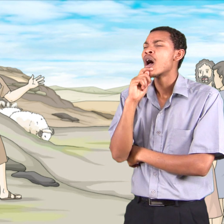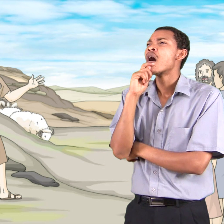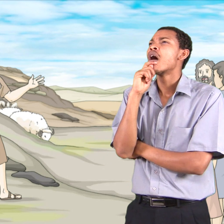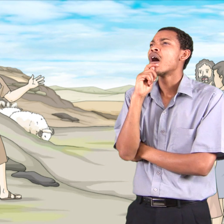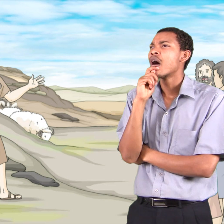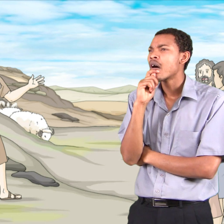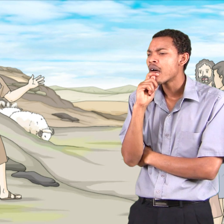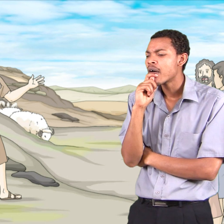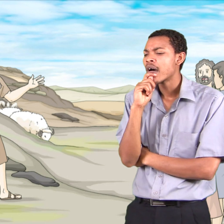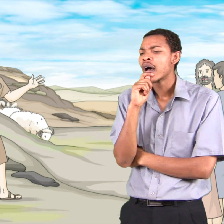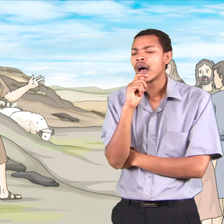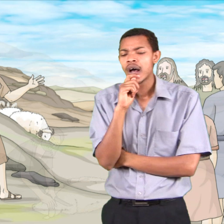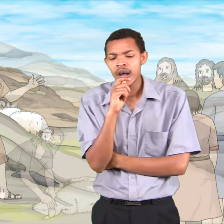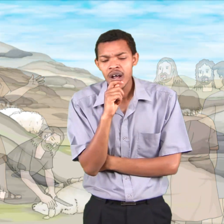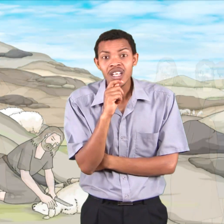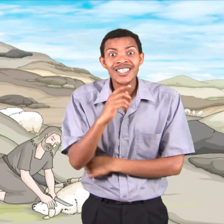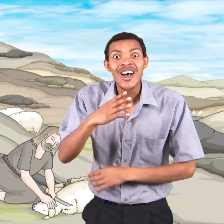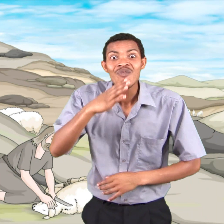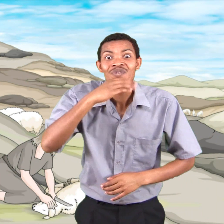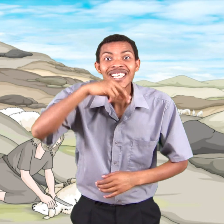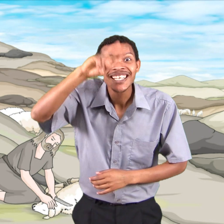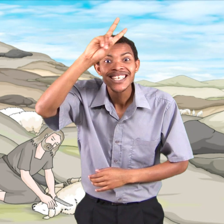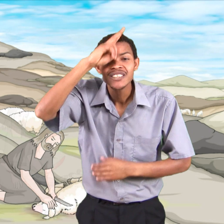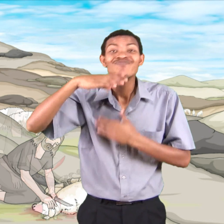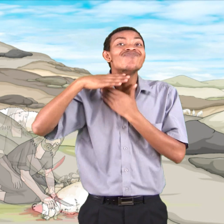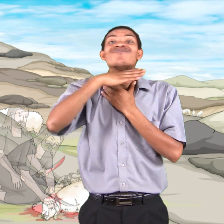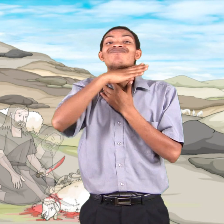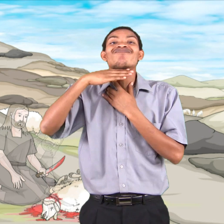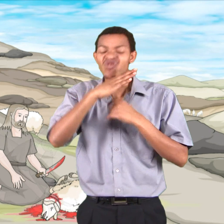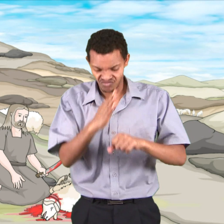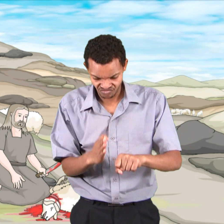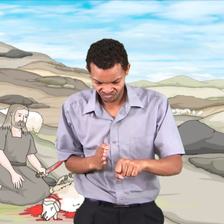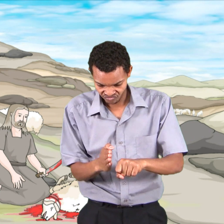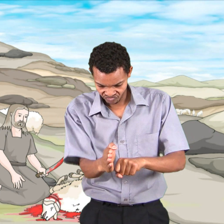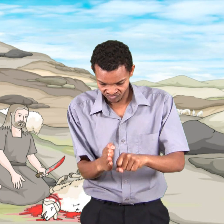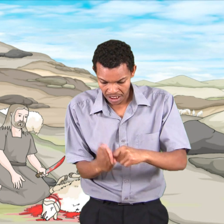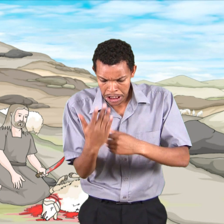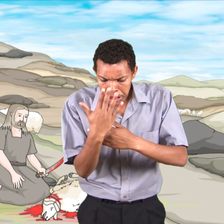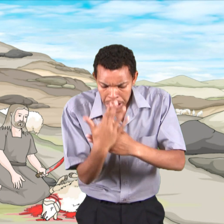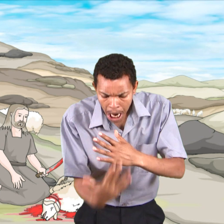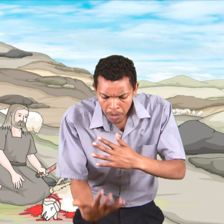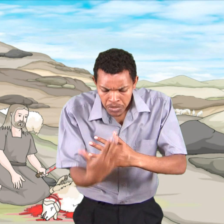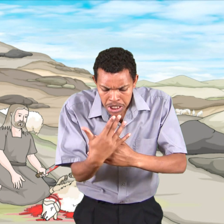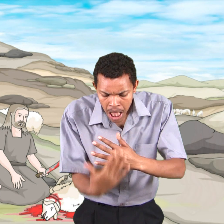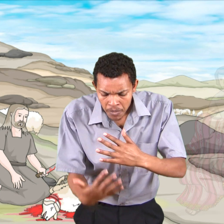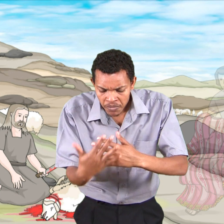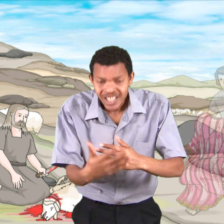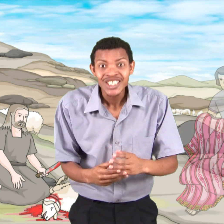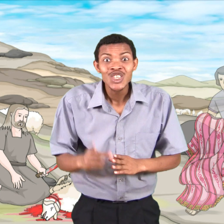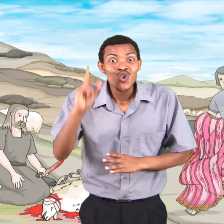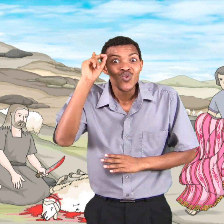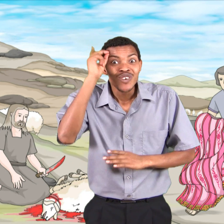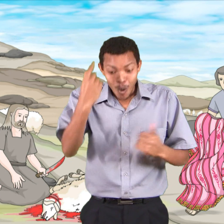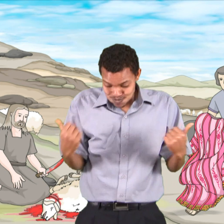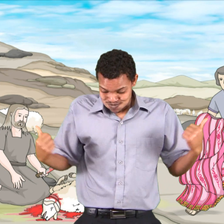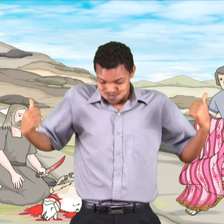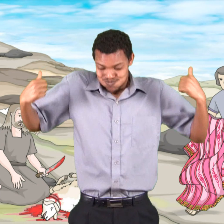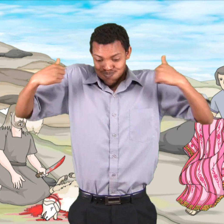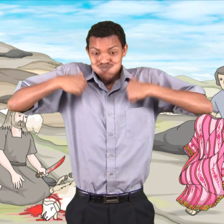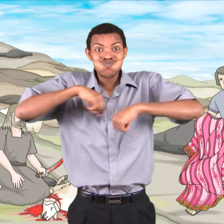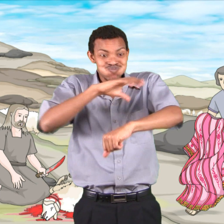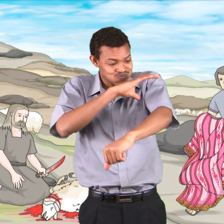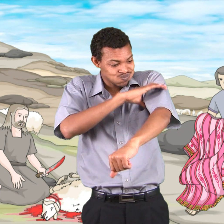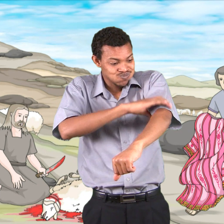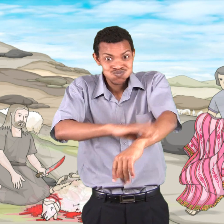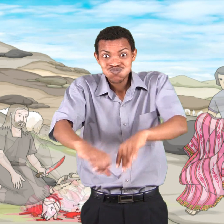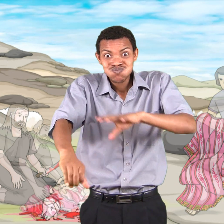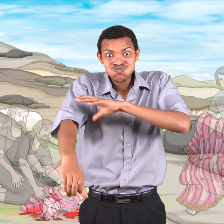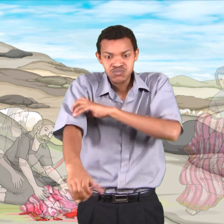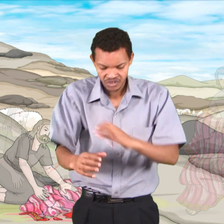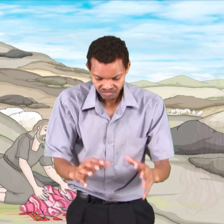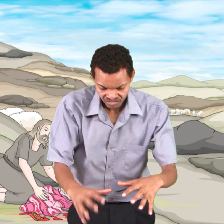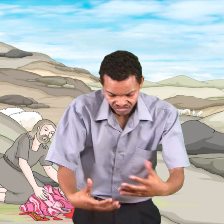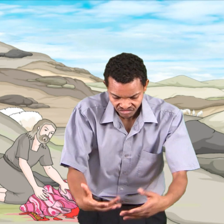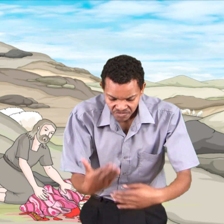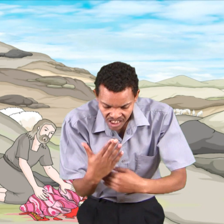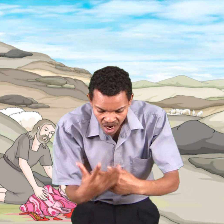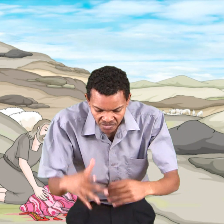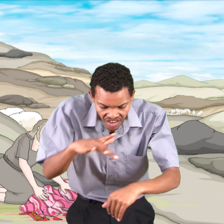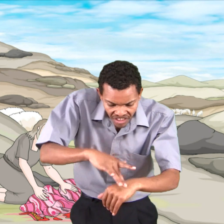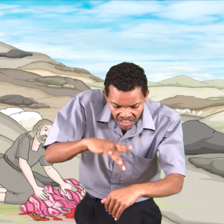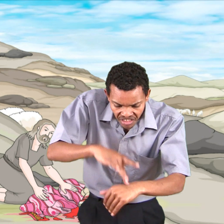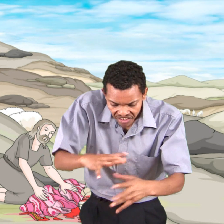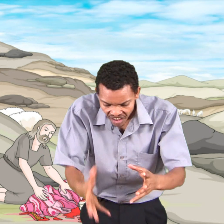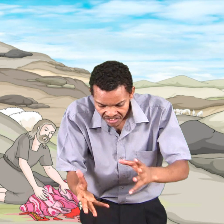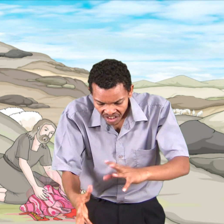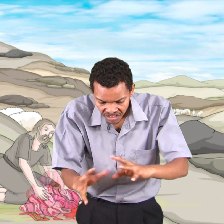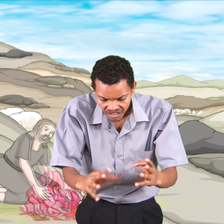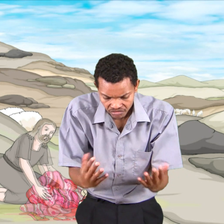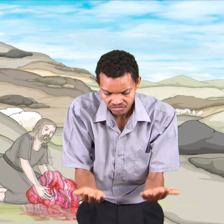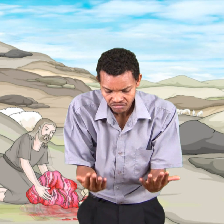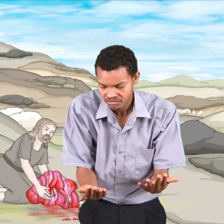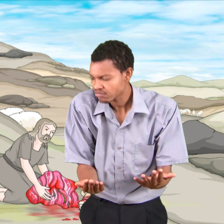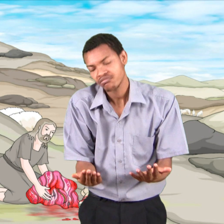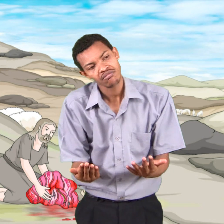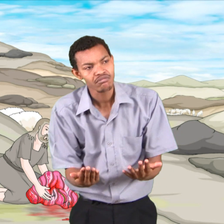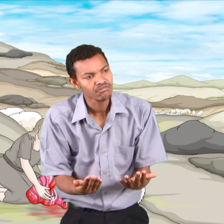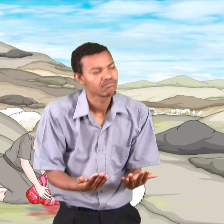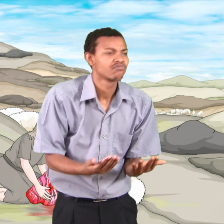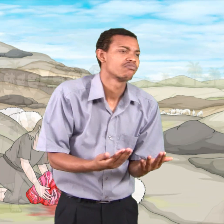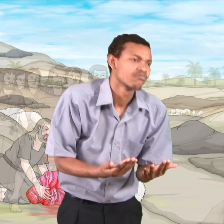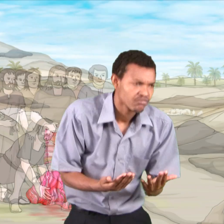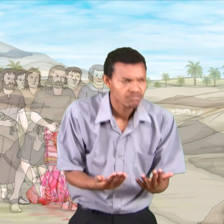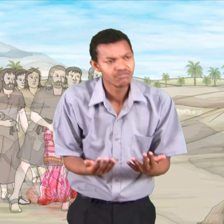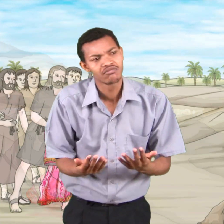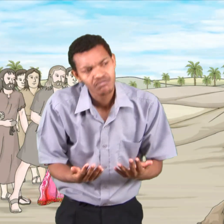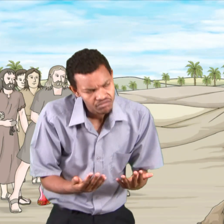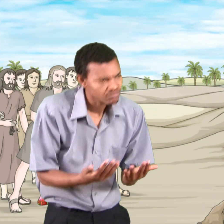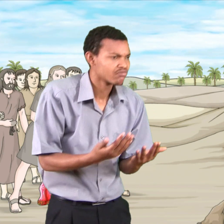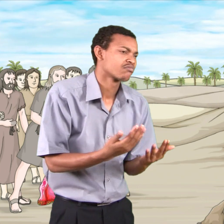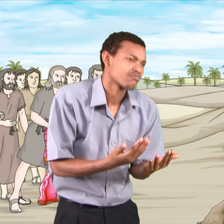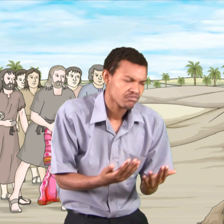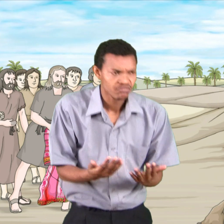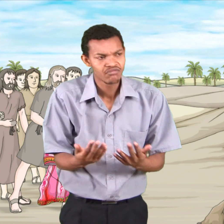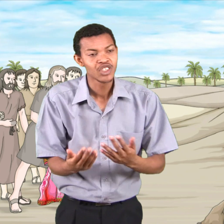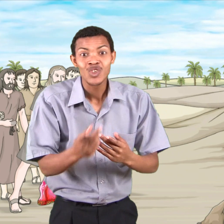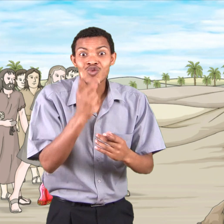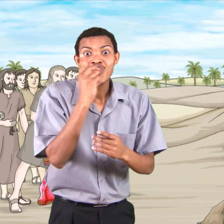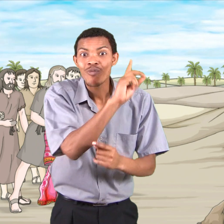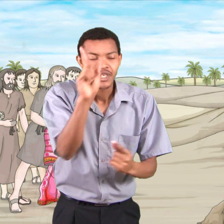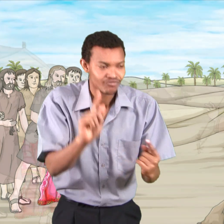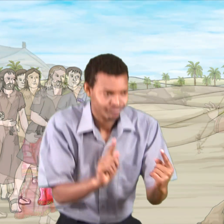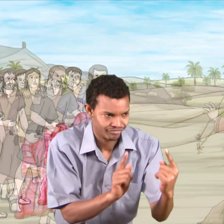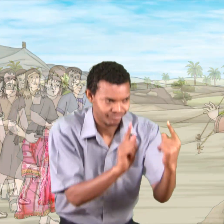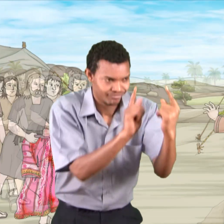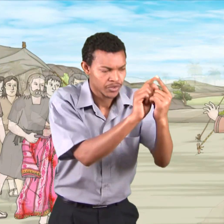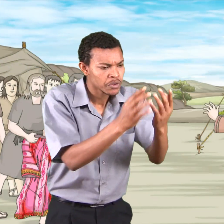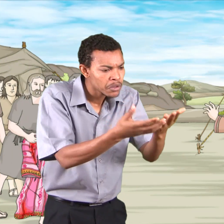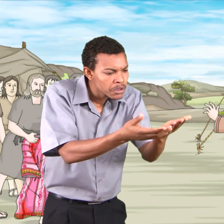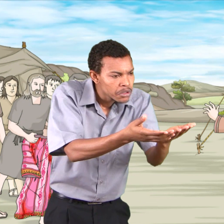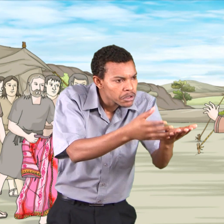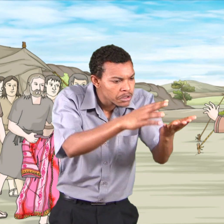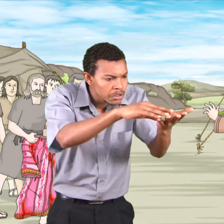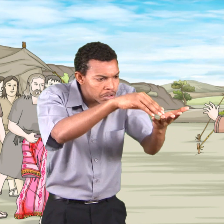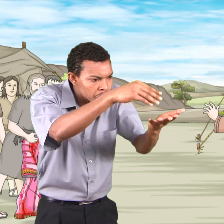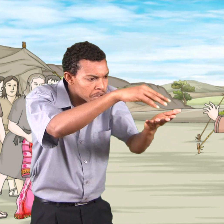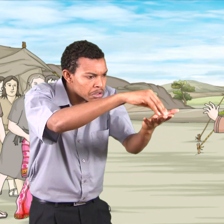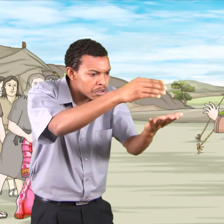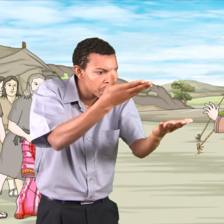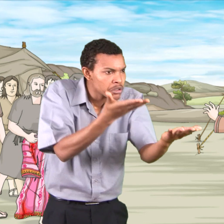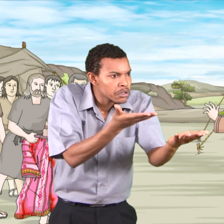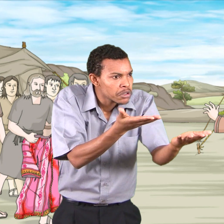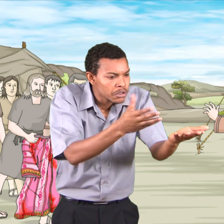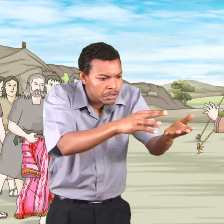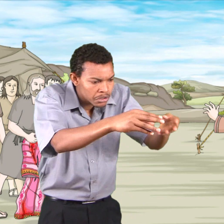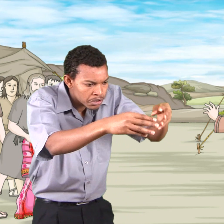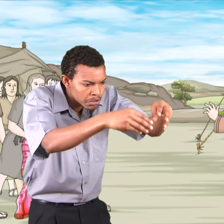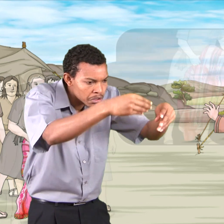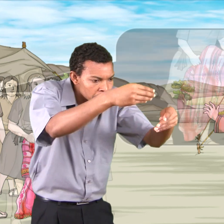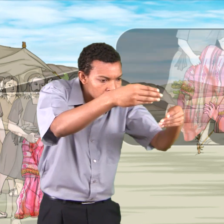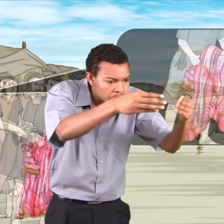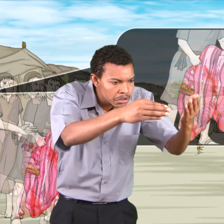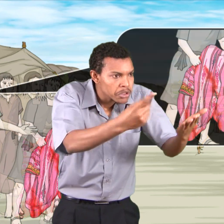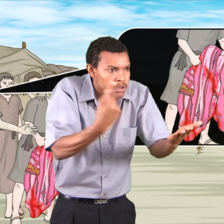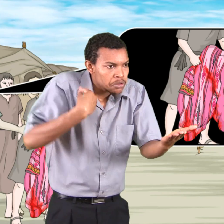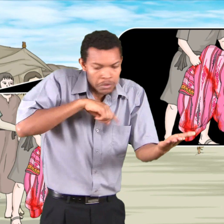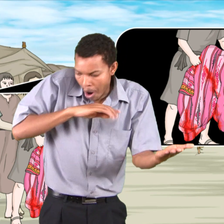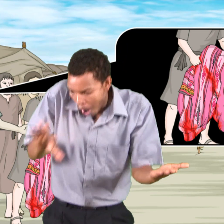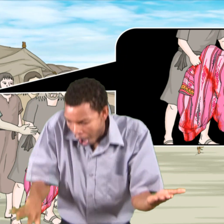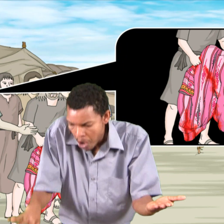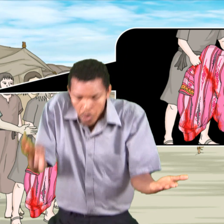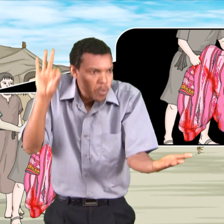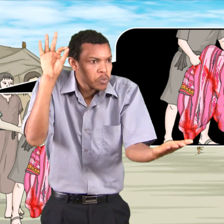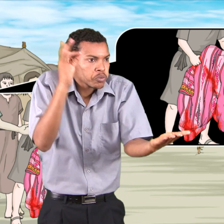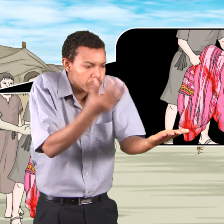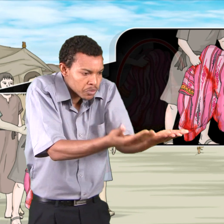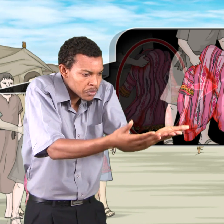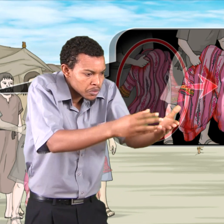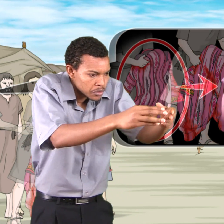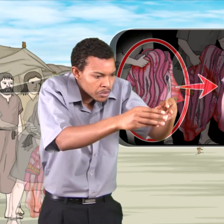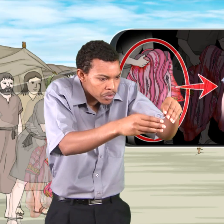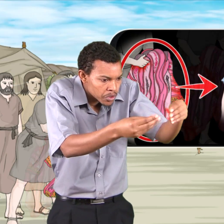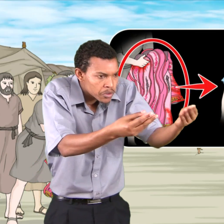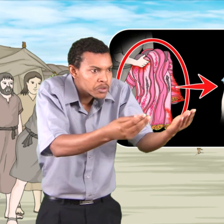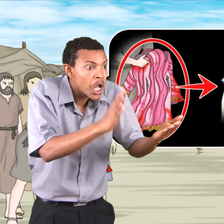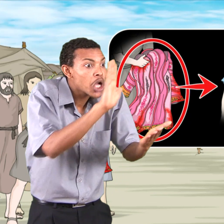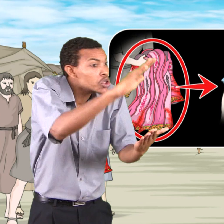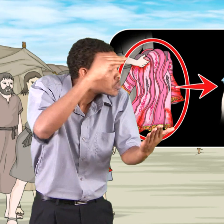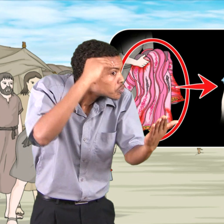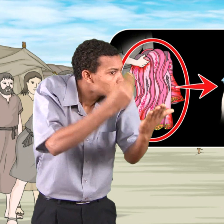Then they took Joseph’s robe, slaughtered a young goat, and dipped the robe in its blood. They sent the robe of many colors to their father and said, “We found this.